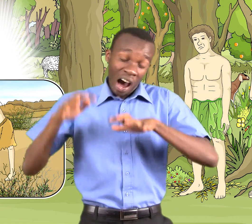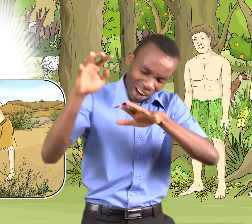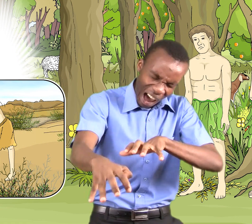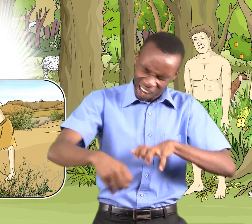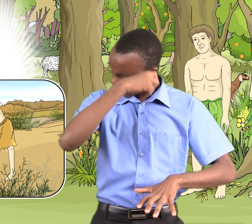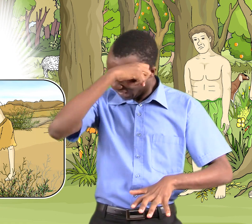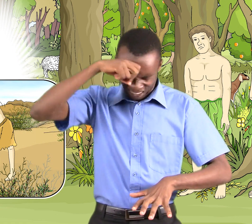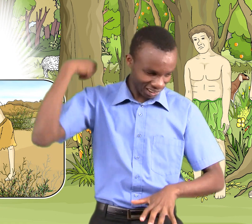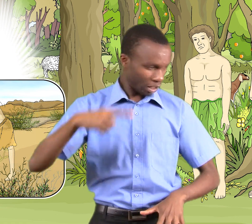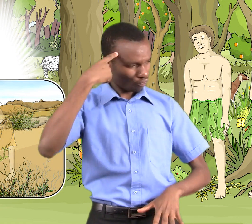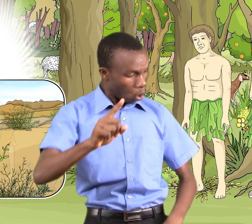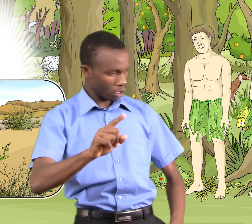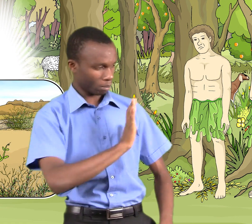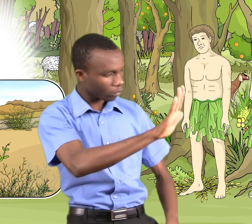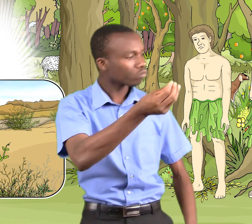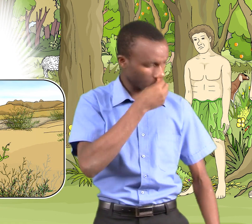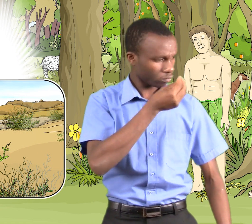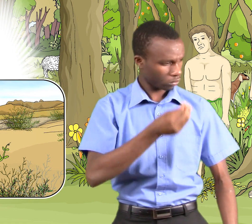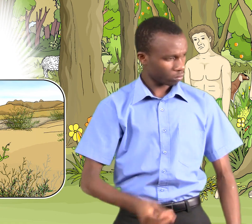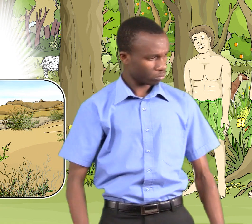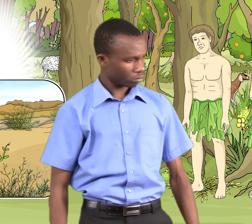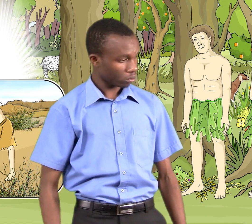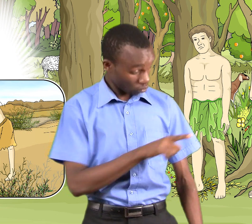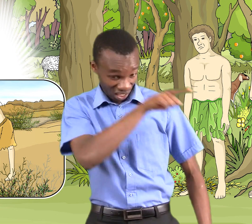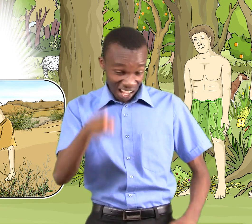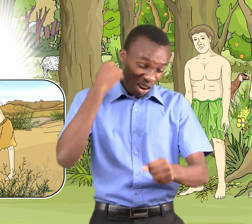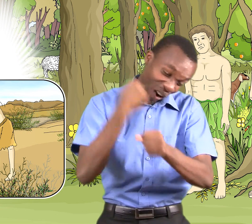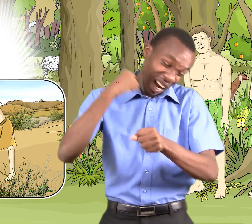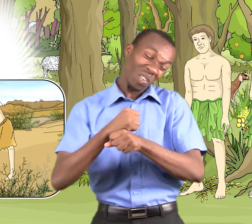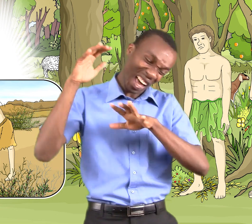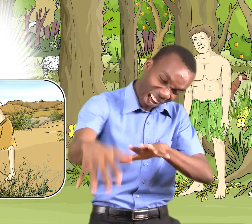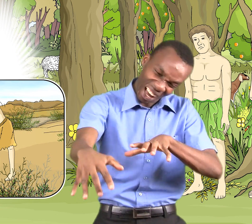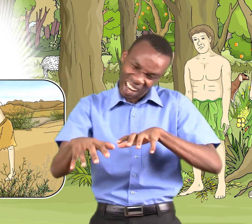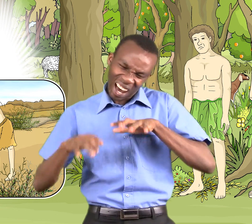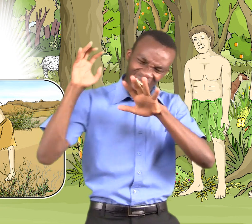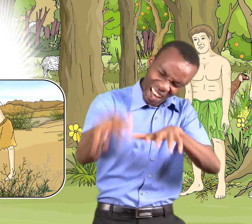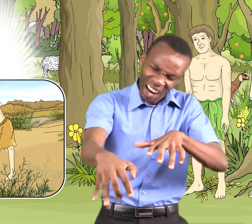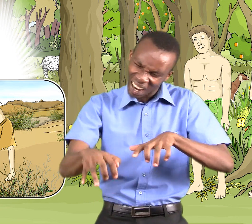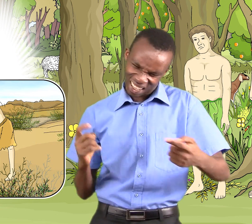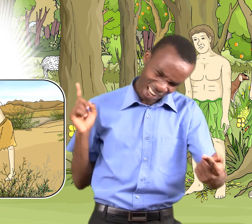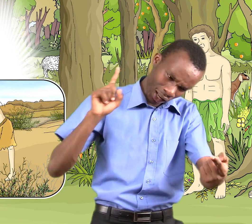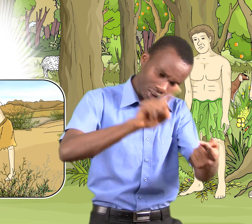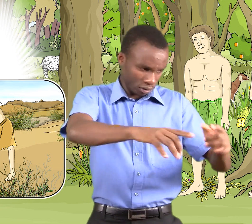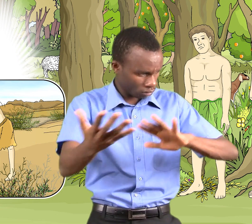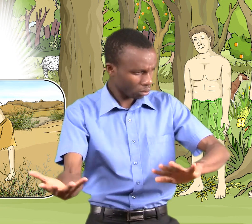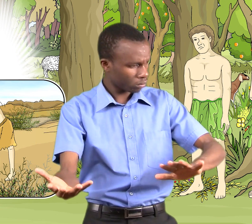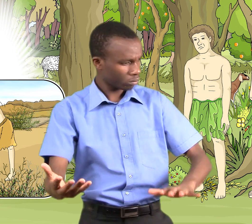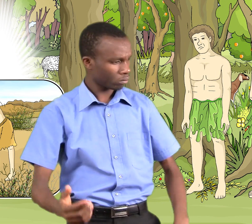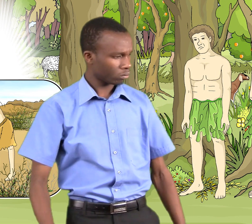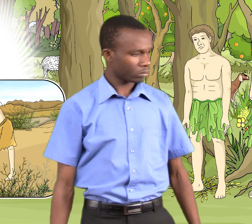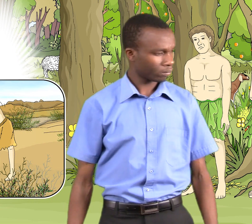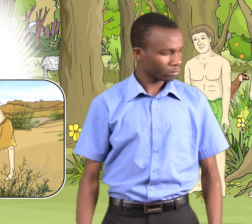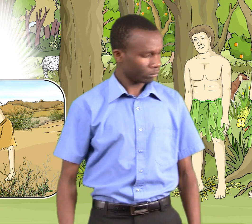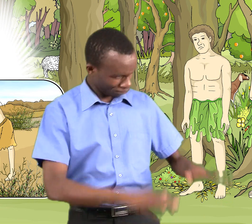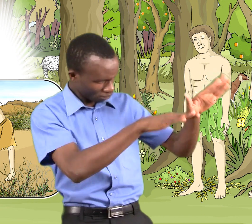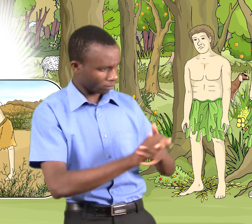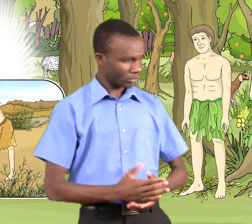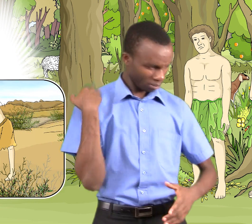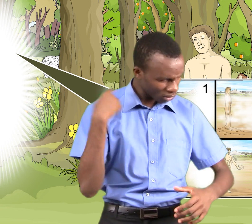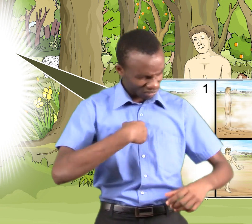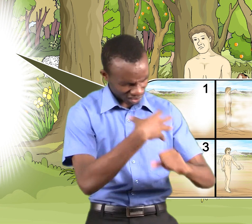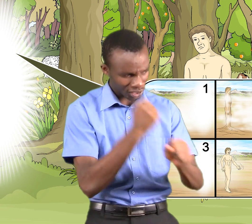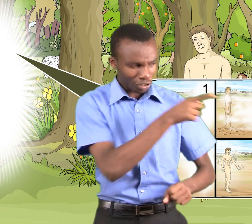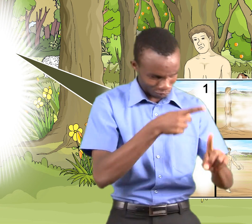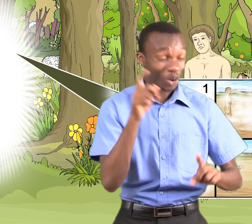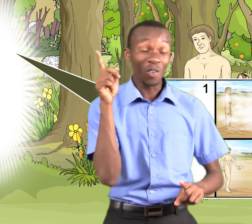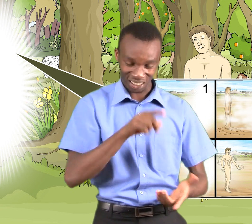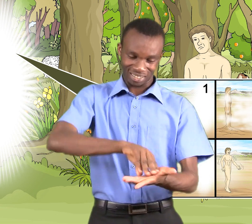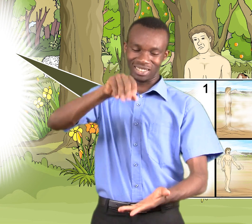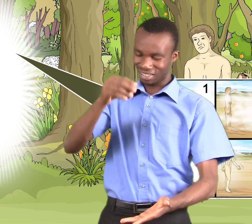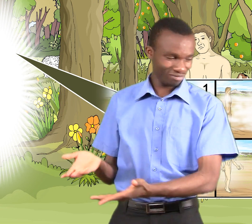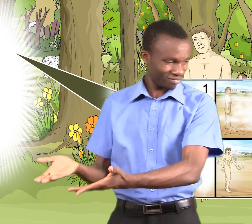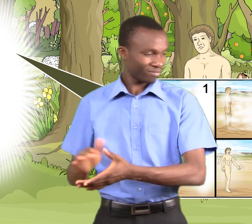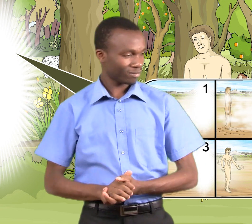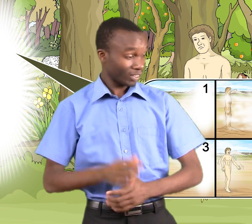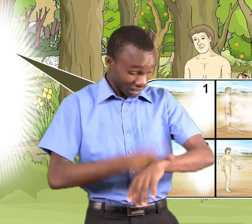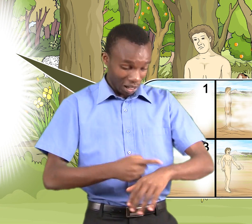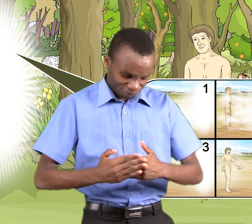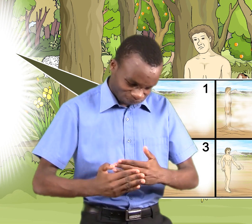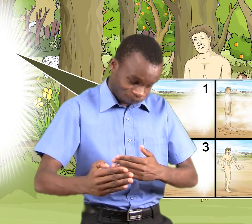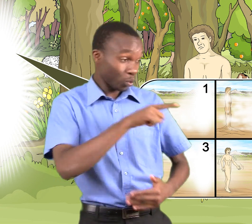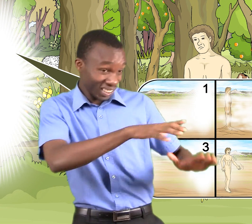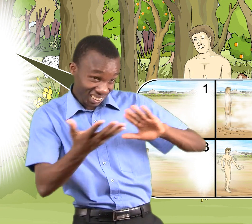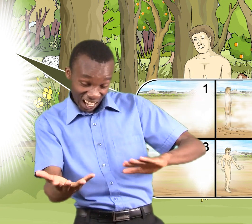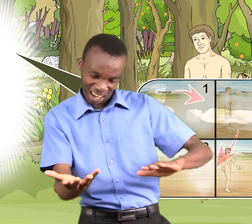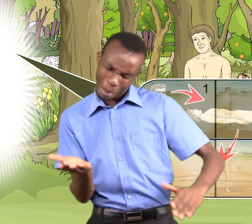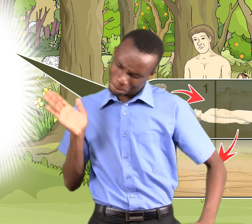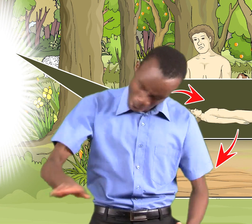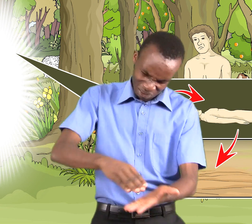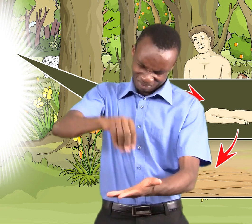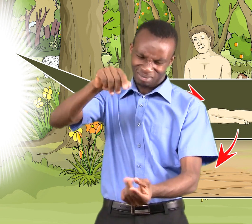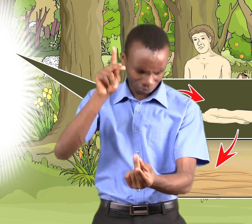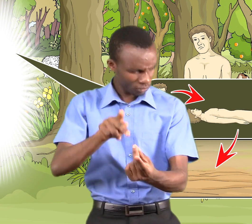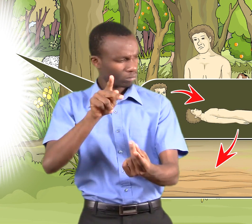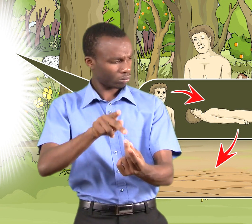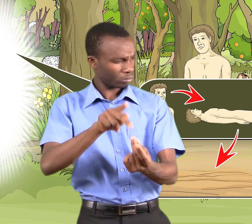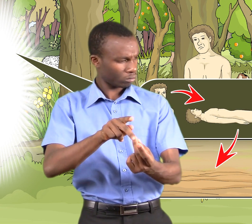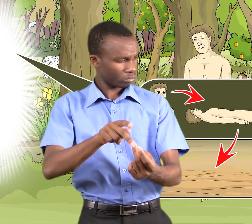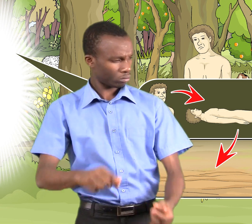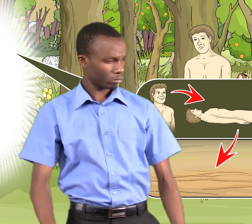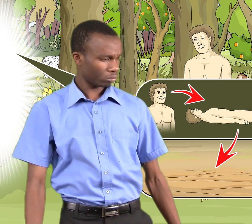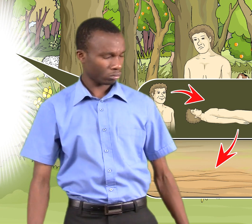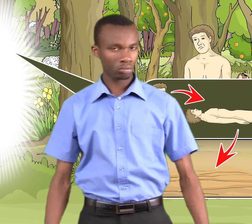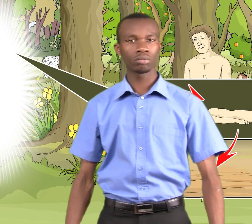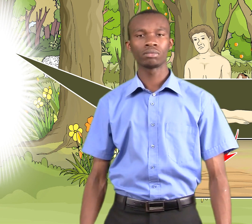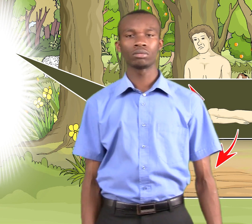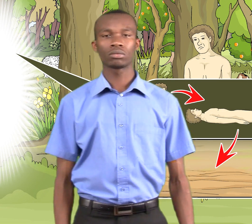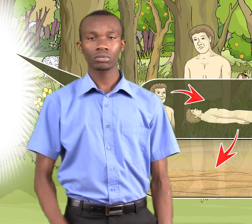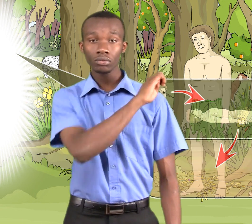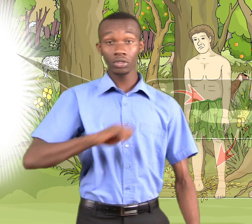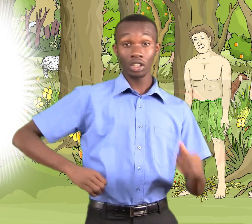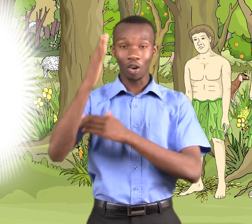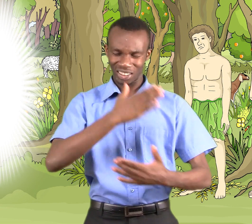By the sweat of your brow you will eat your bread, until you return to the ground— because out of it were you taken. For dust you are, and to dust you shall return.”